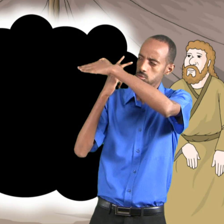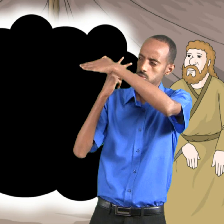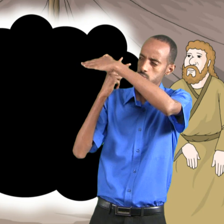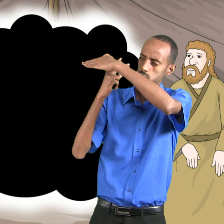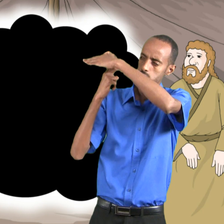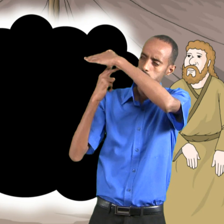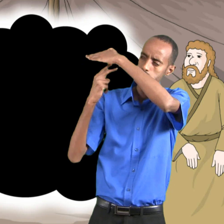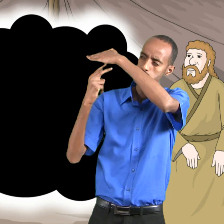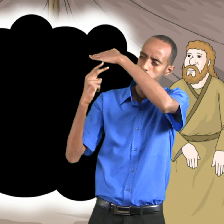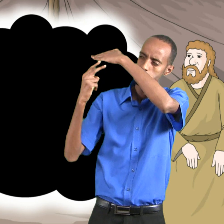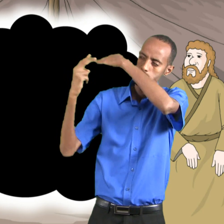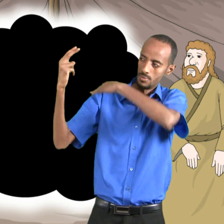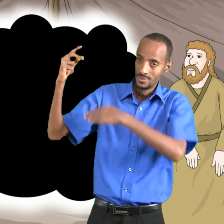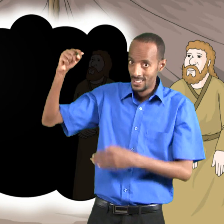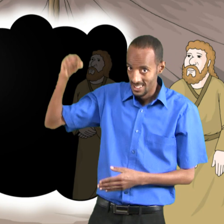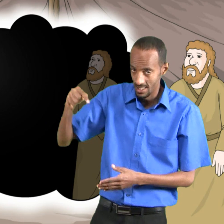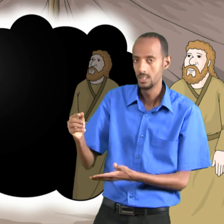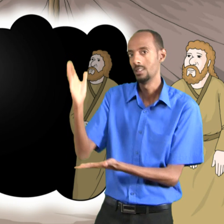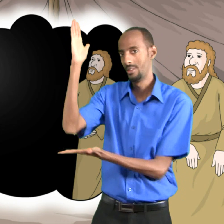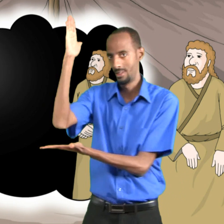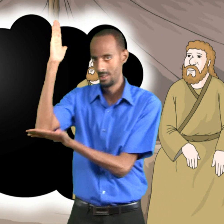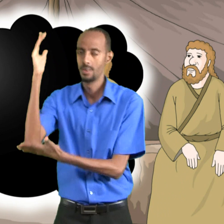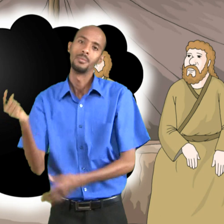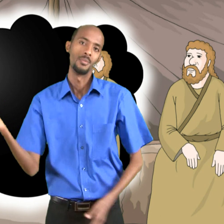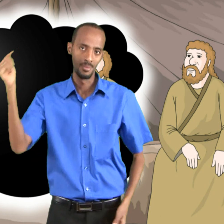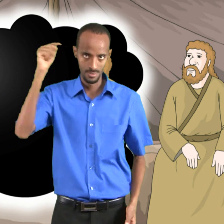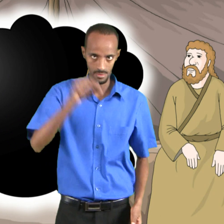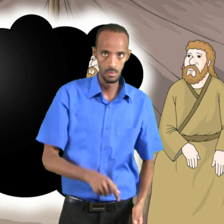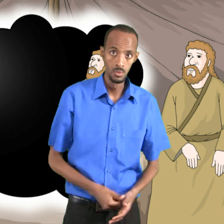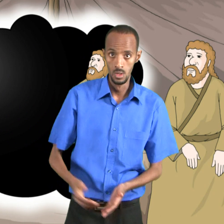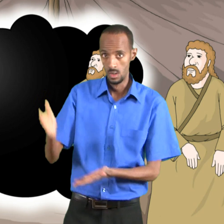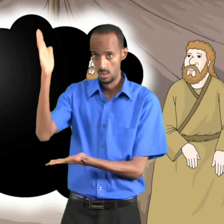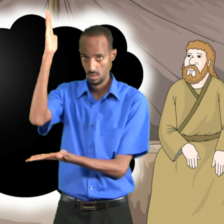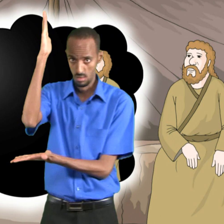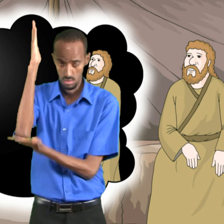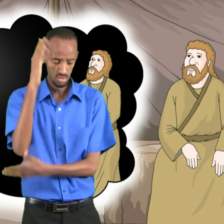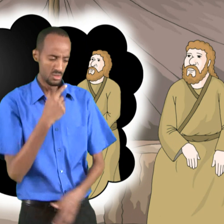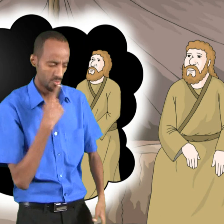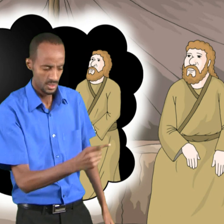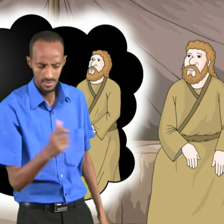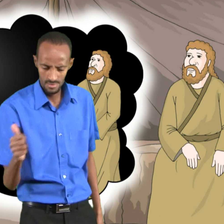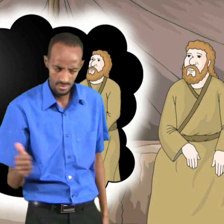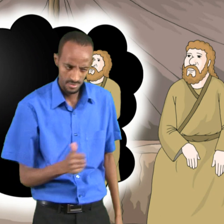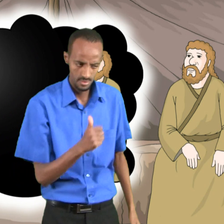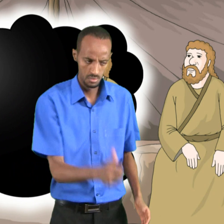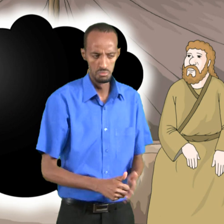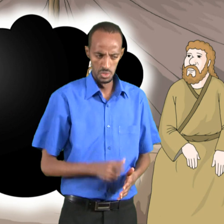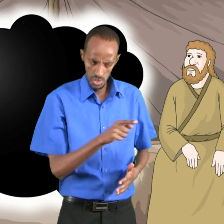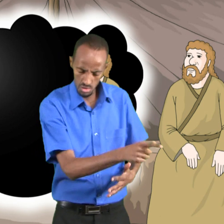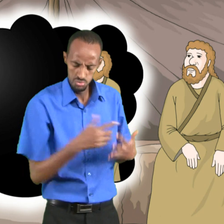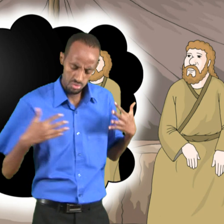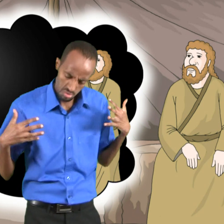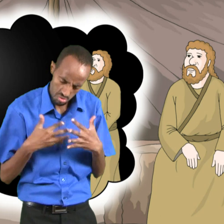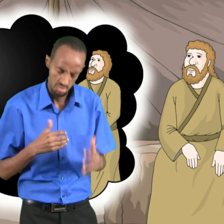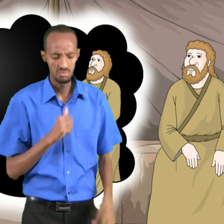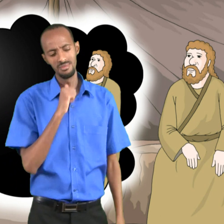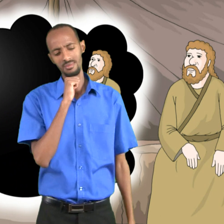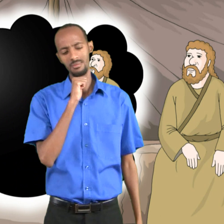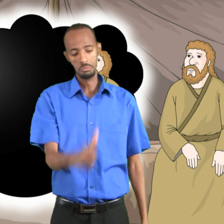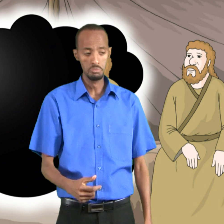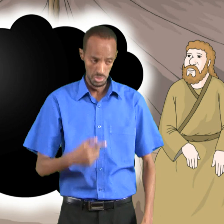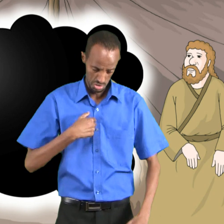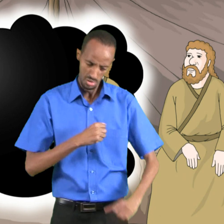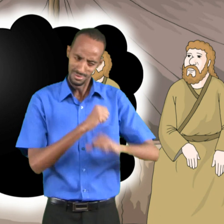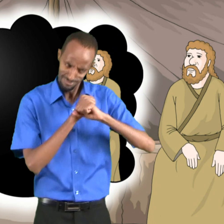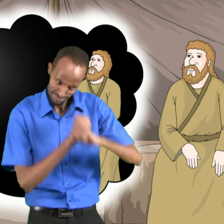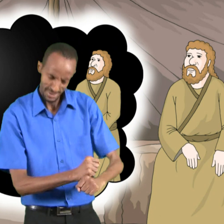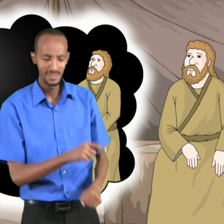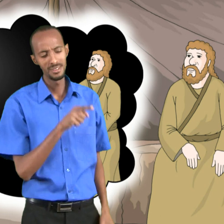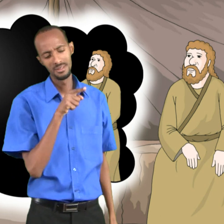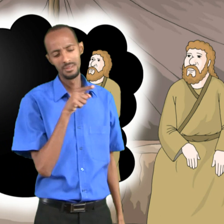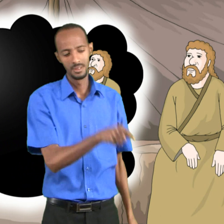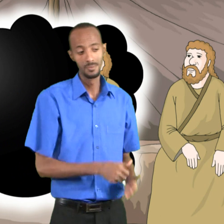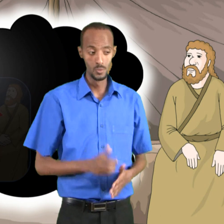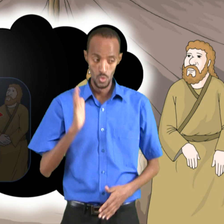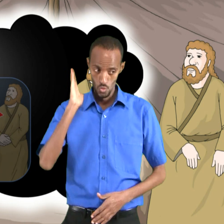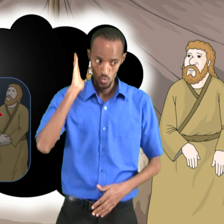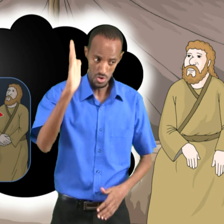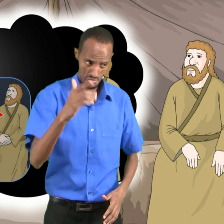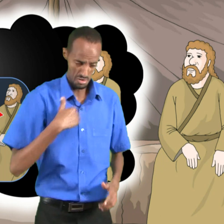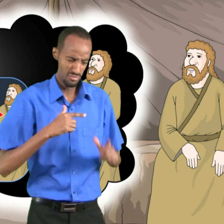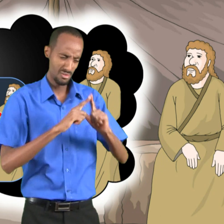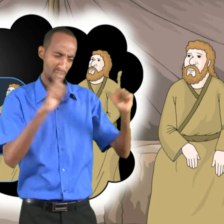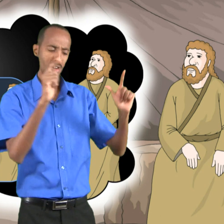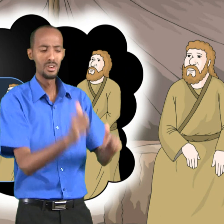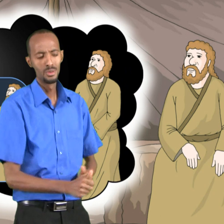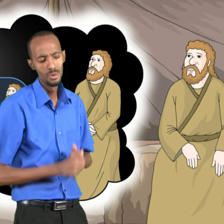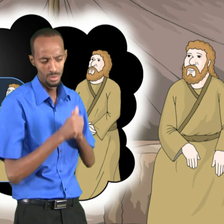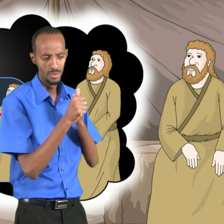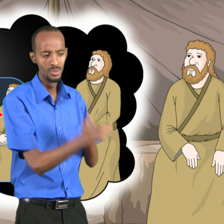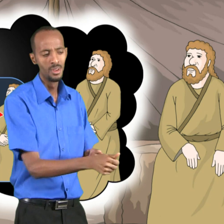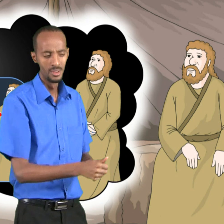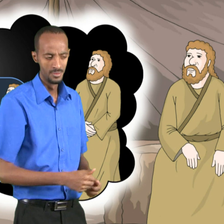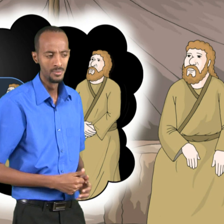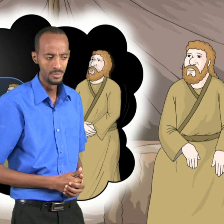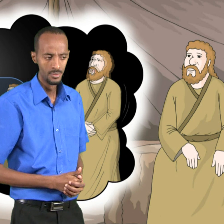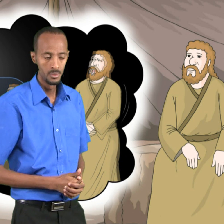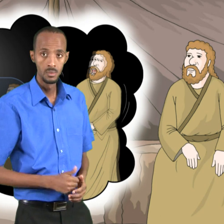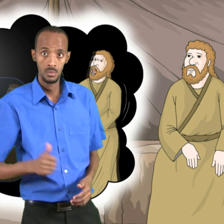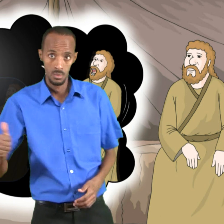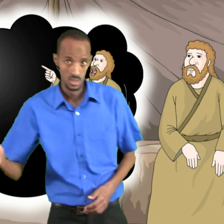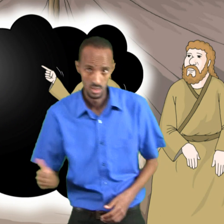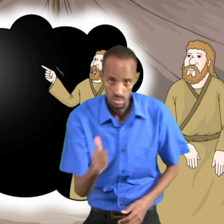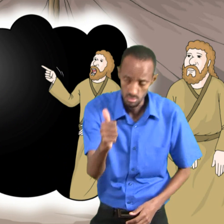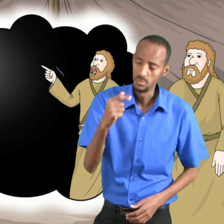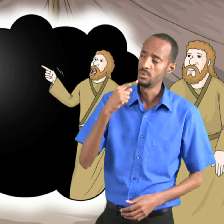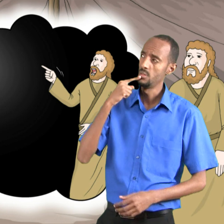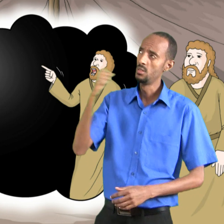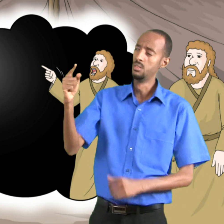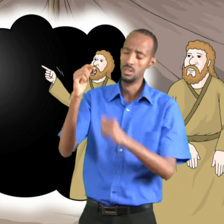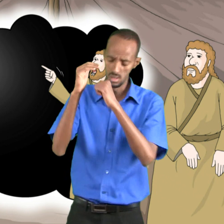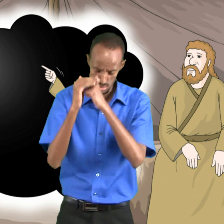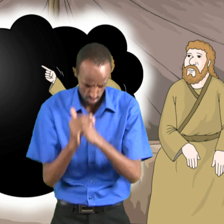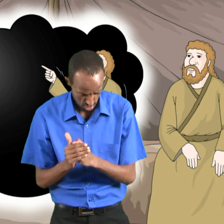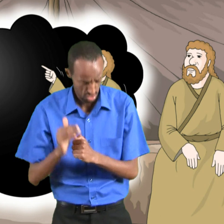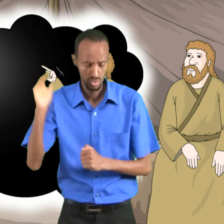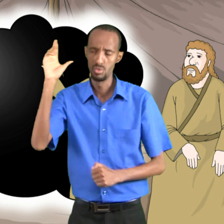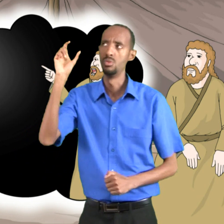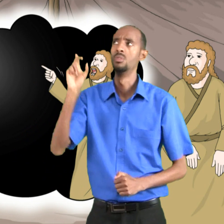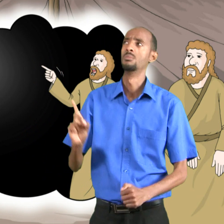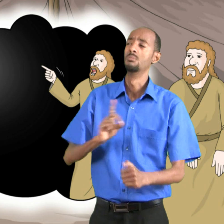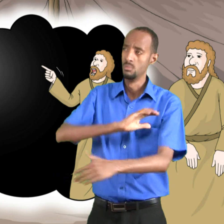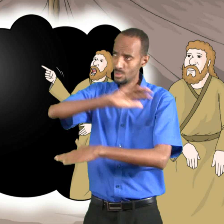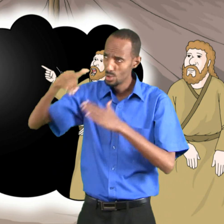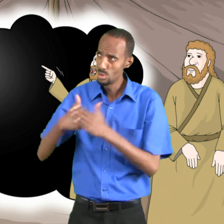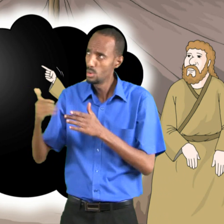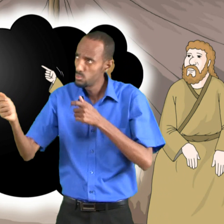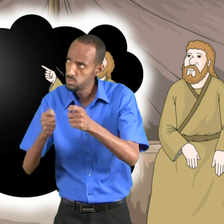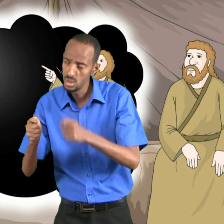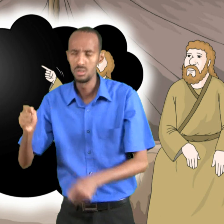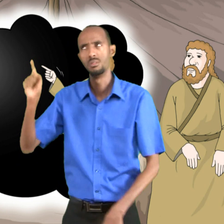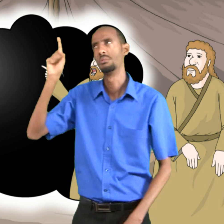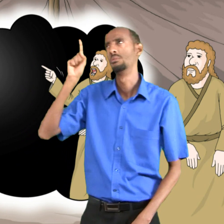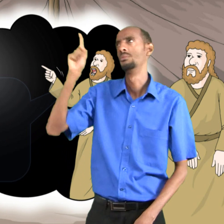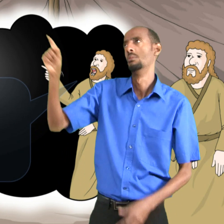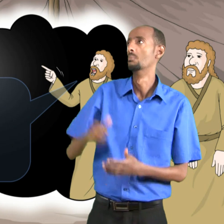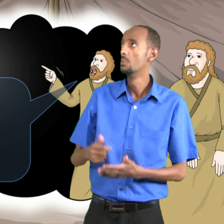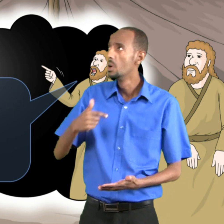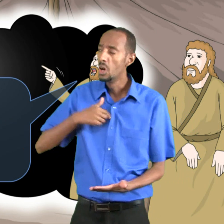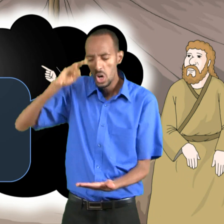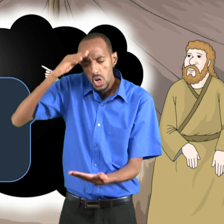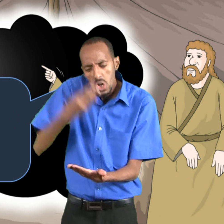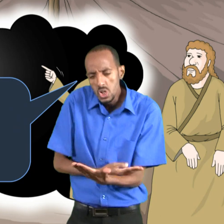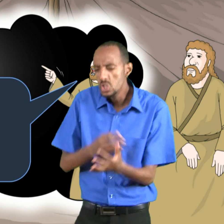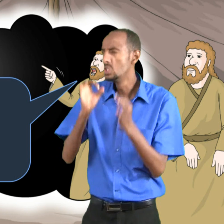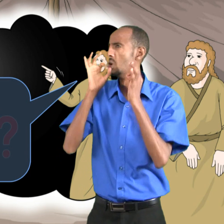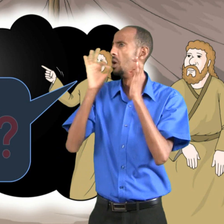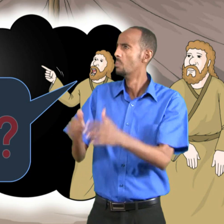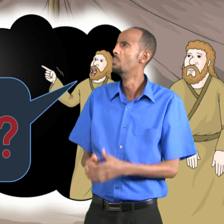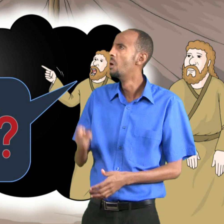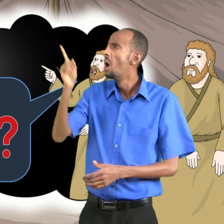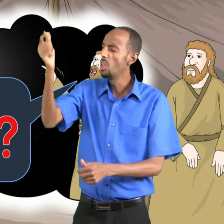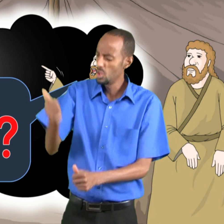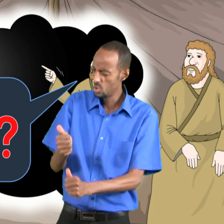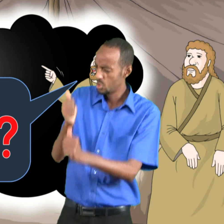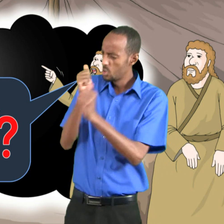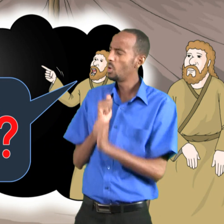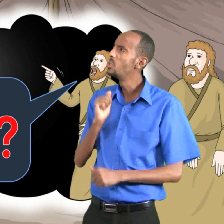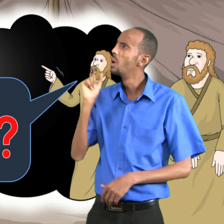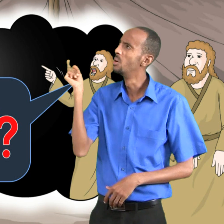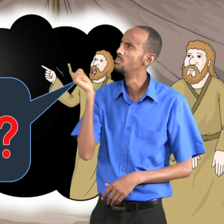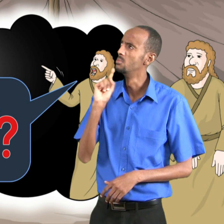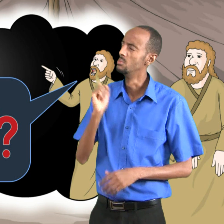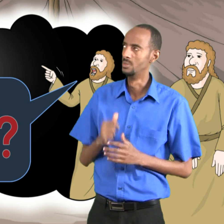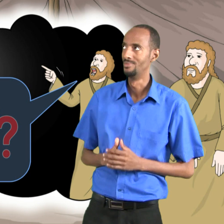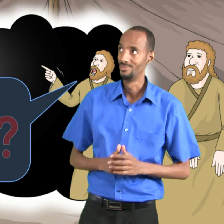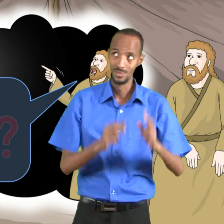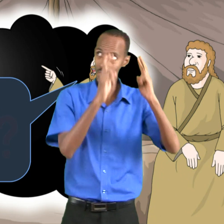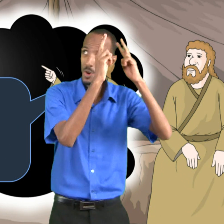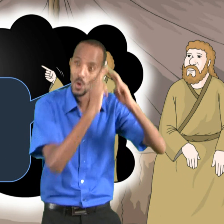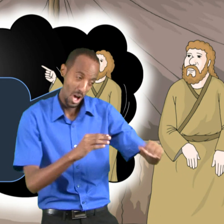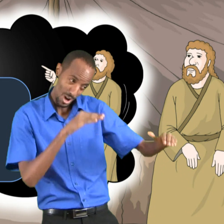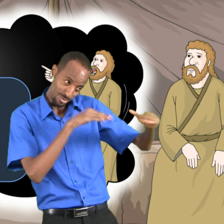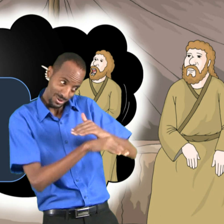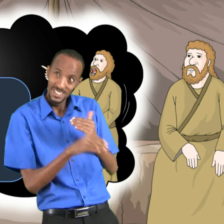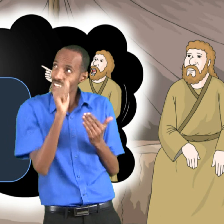After these events, the word of the LORD came to Abram in a vision: “Do not be afraid, Abram. I am your shield, your very great reward.”